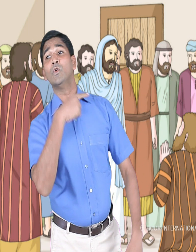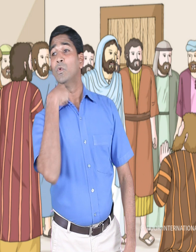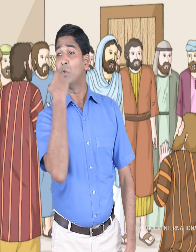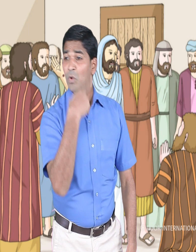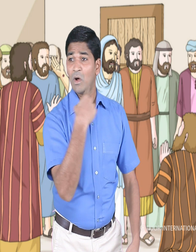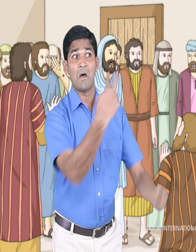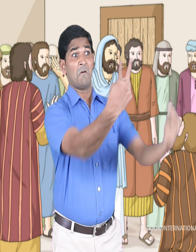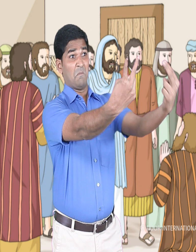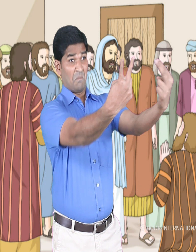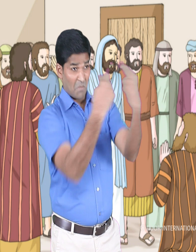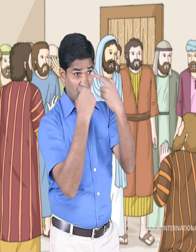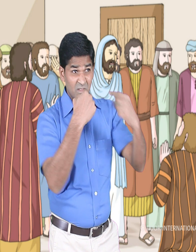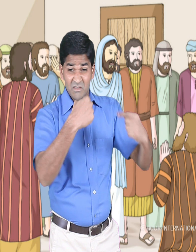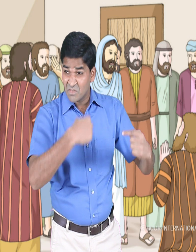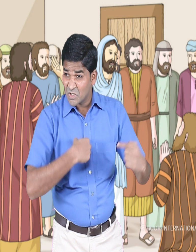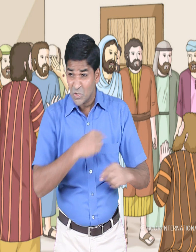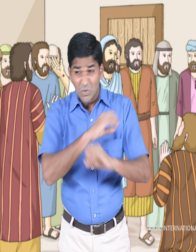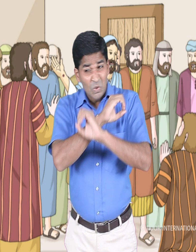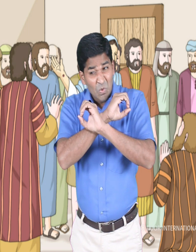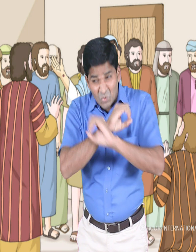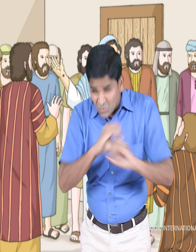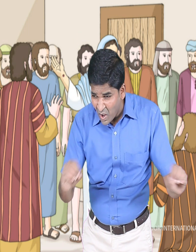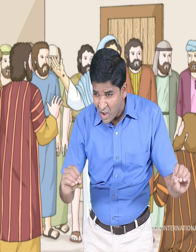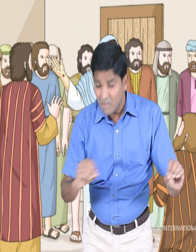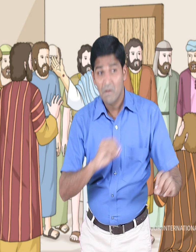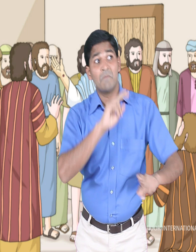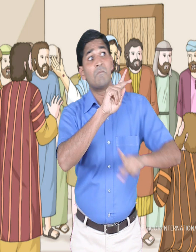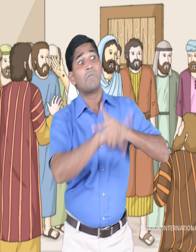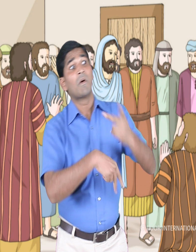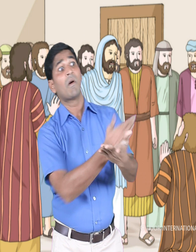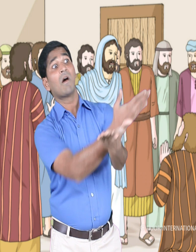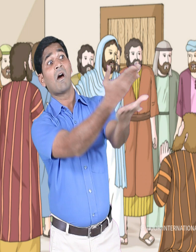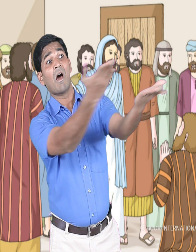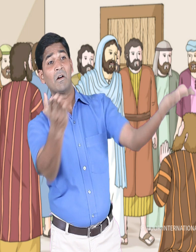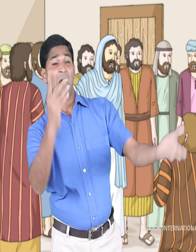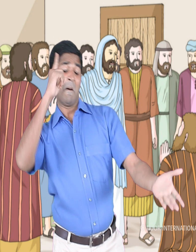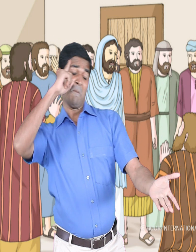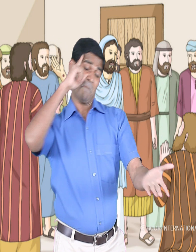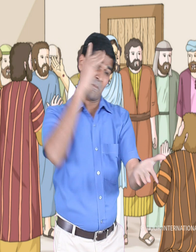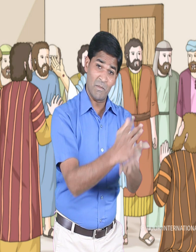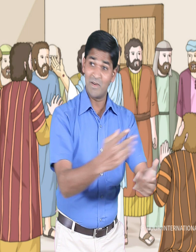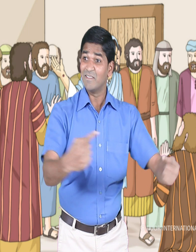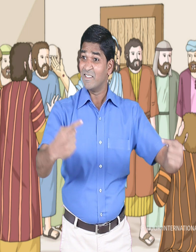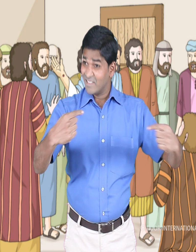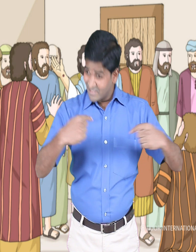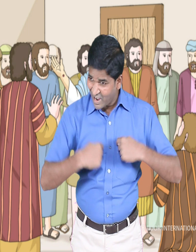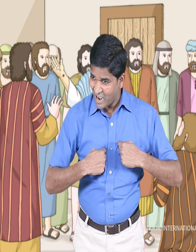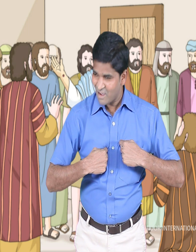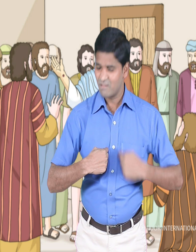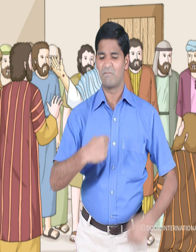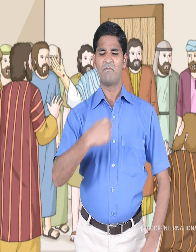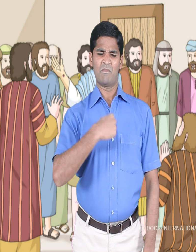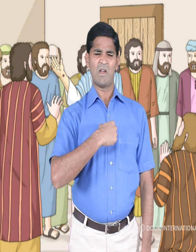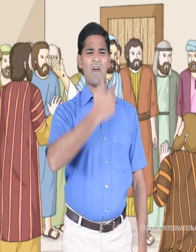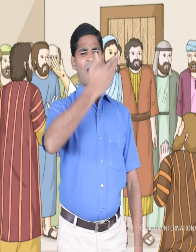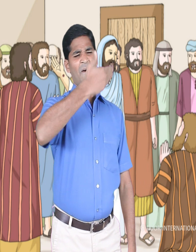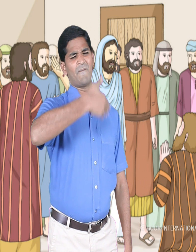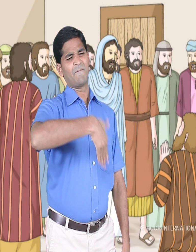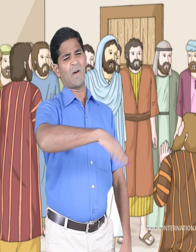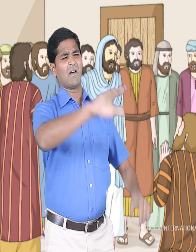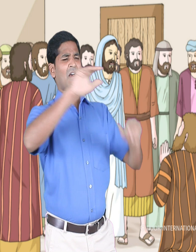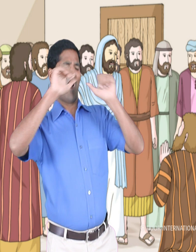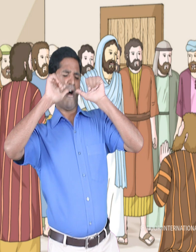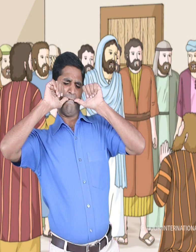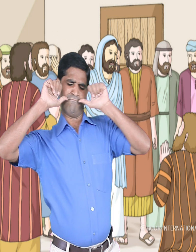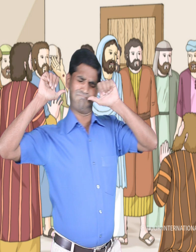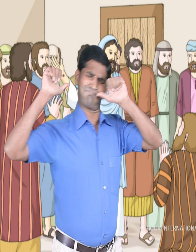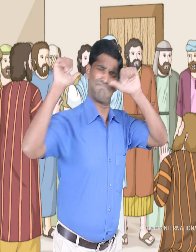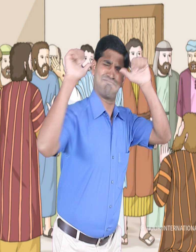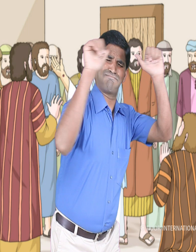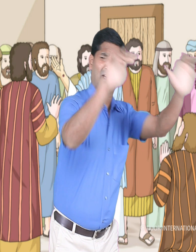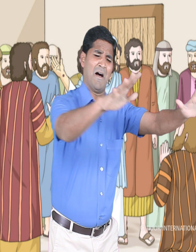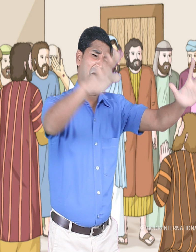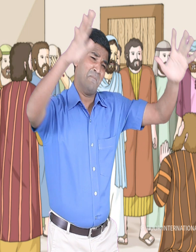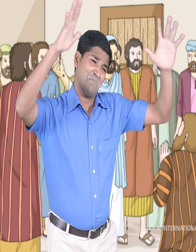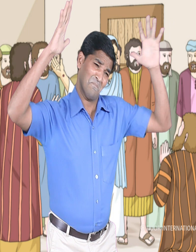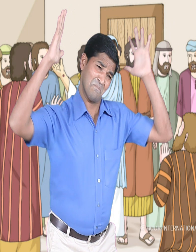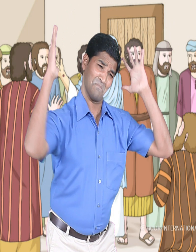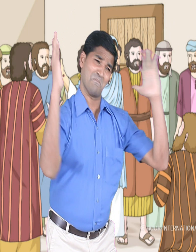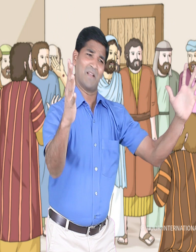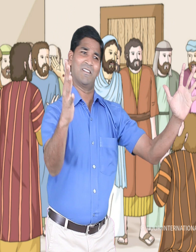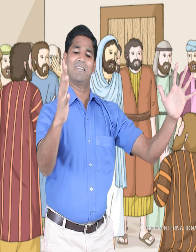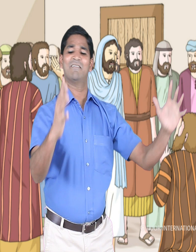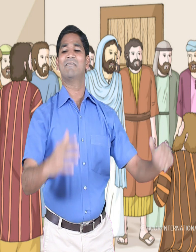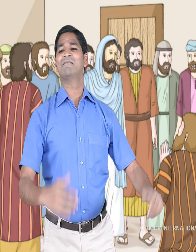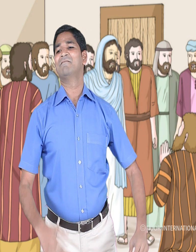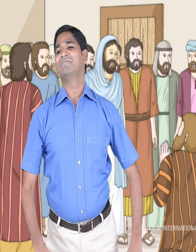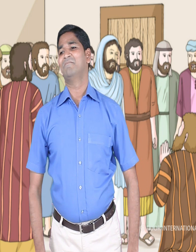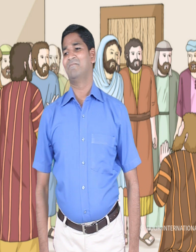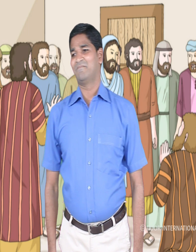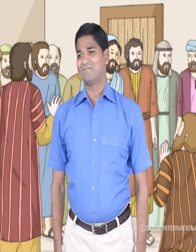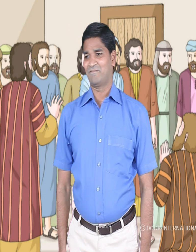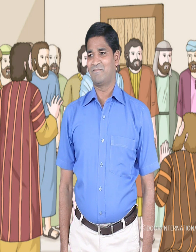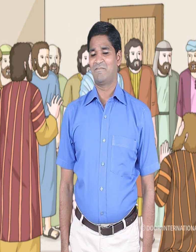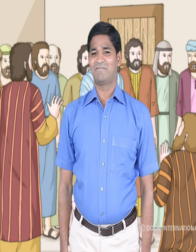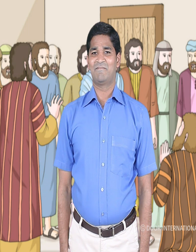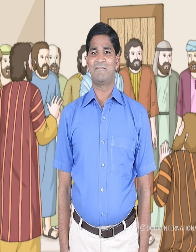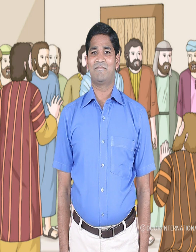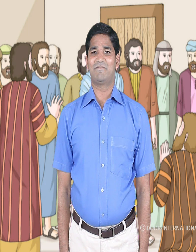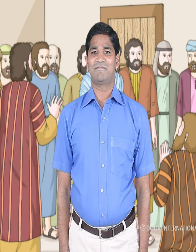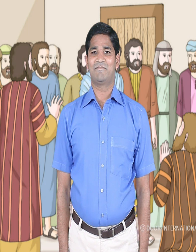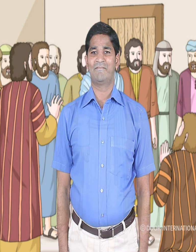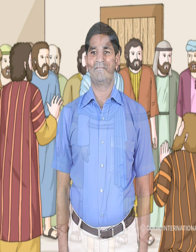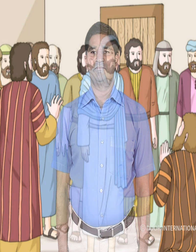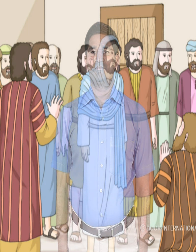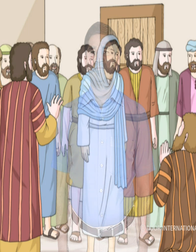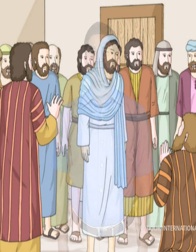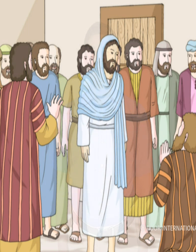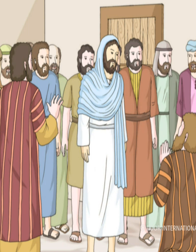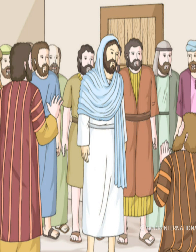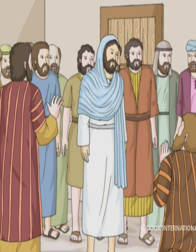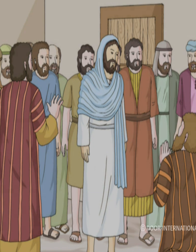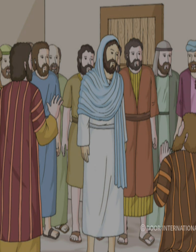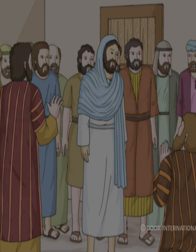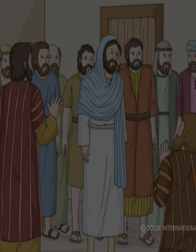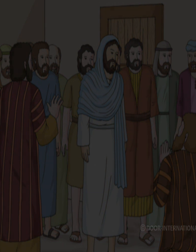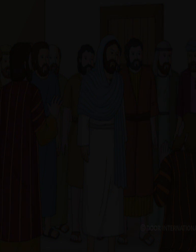blessed are those who have not seen and yet have believed.”